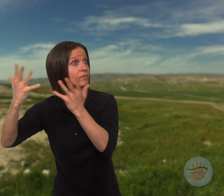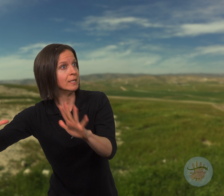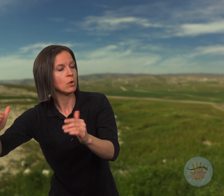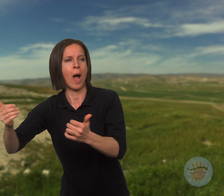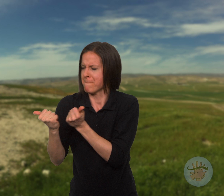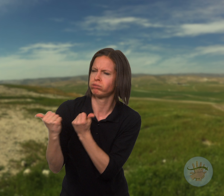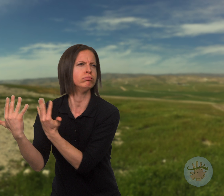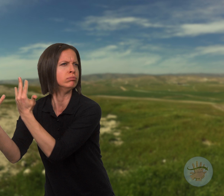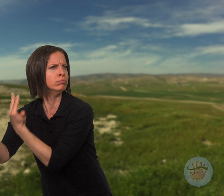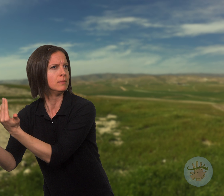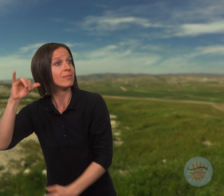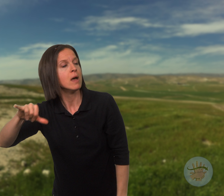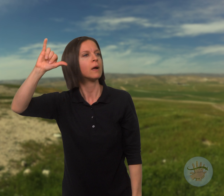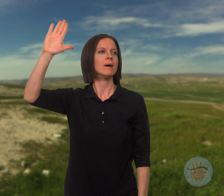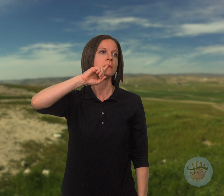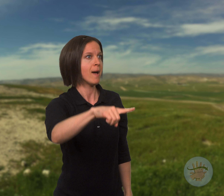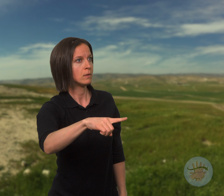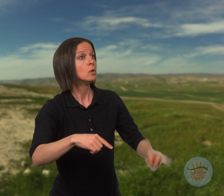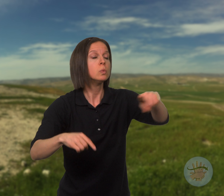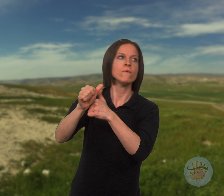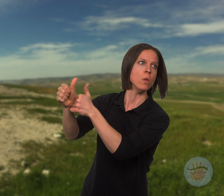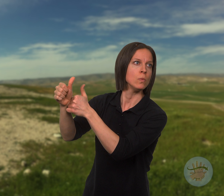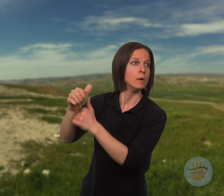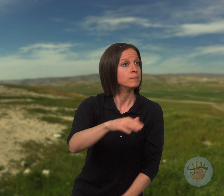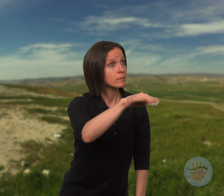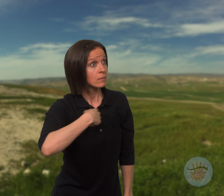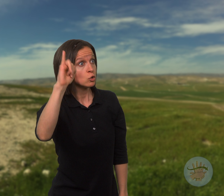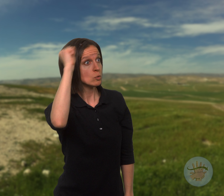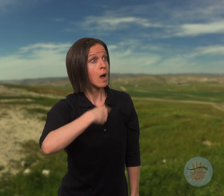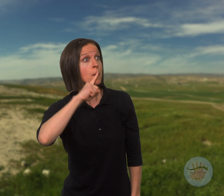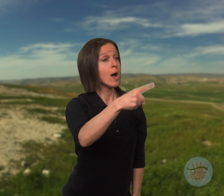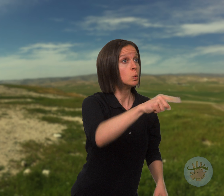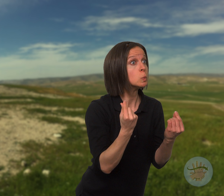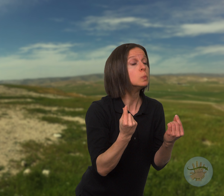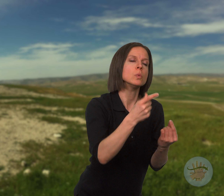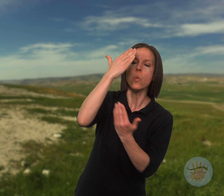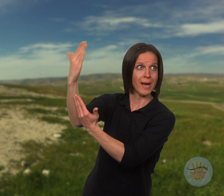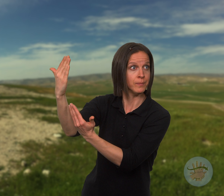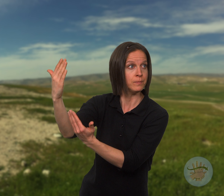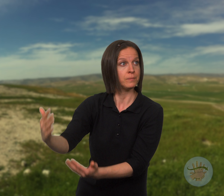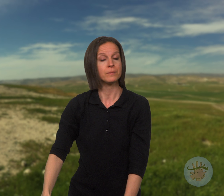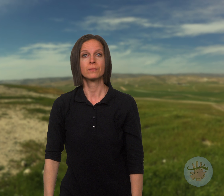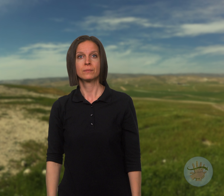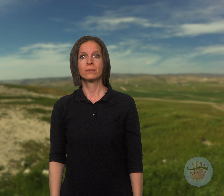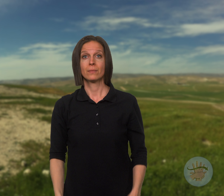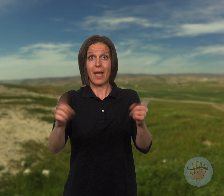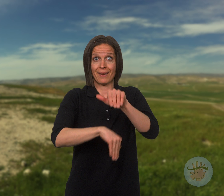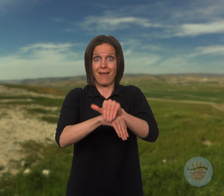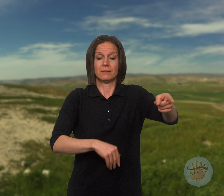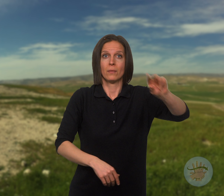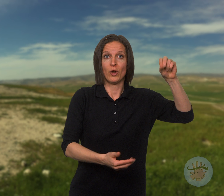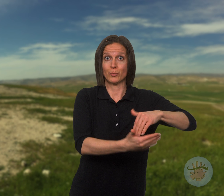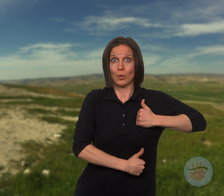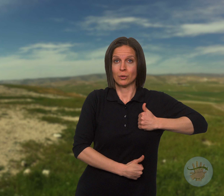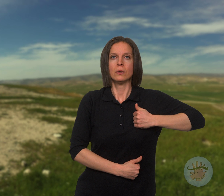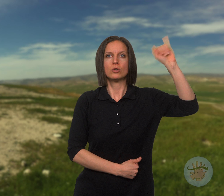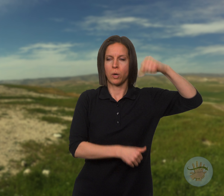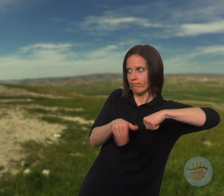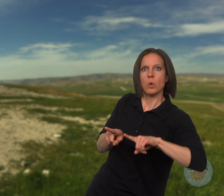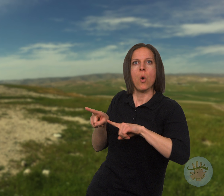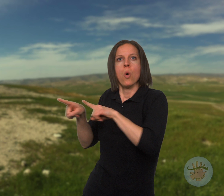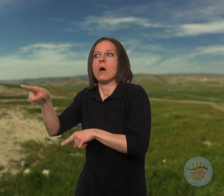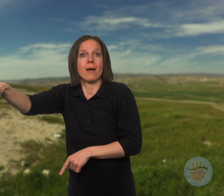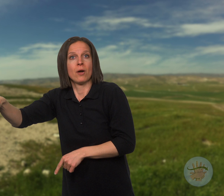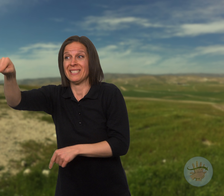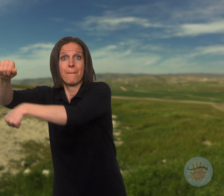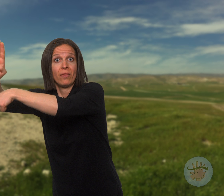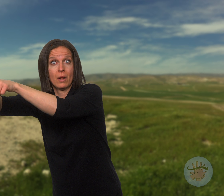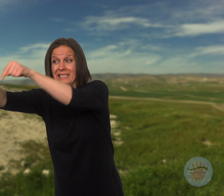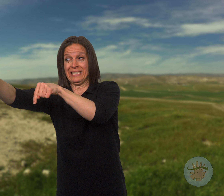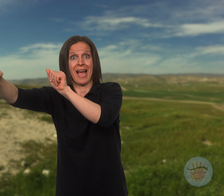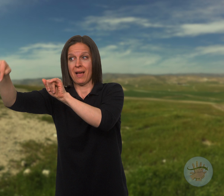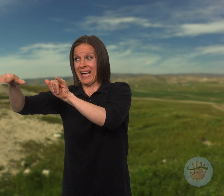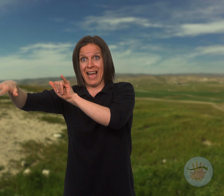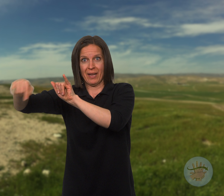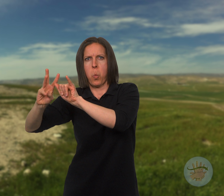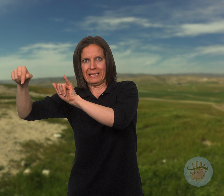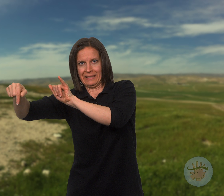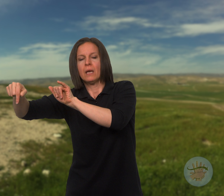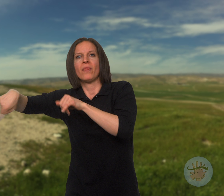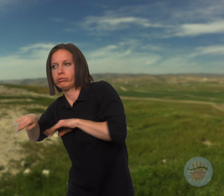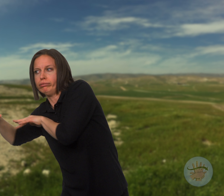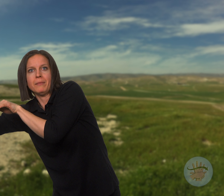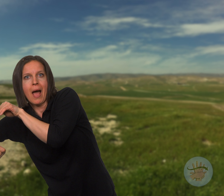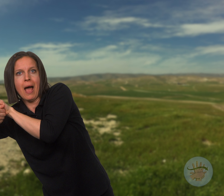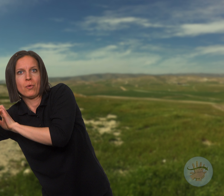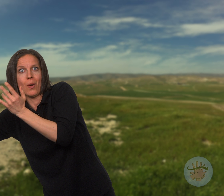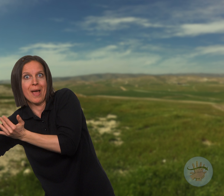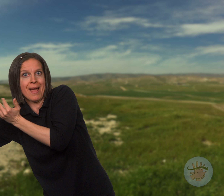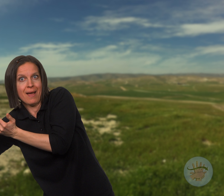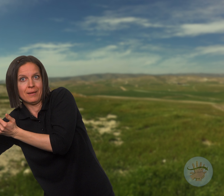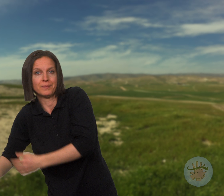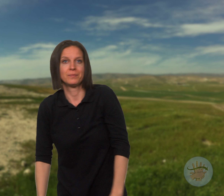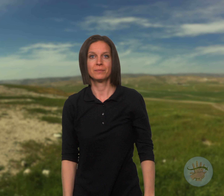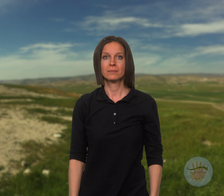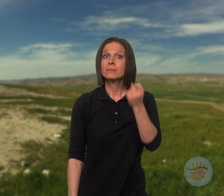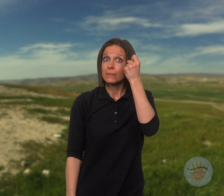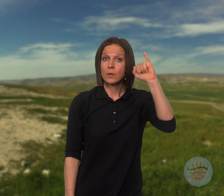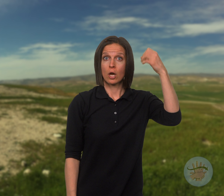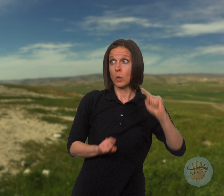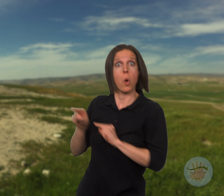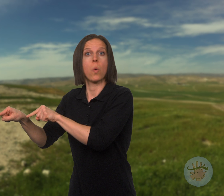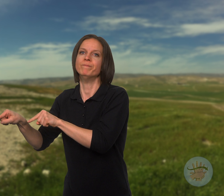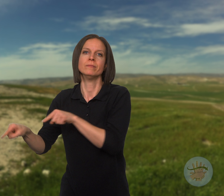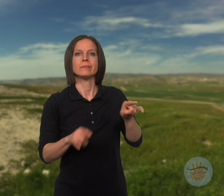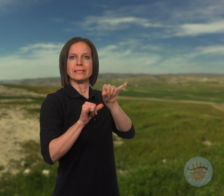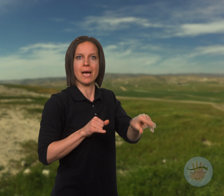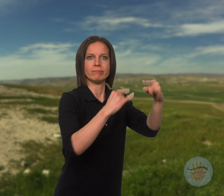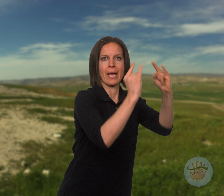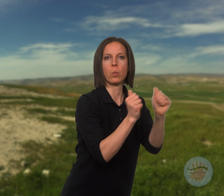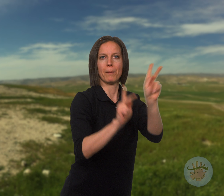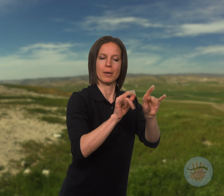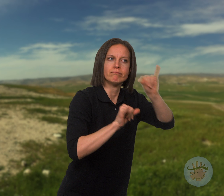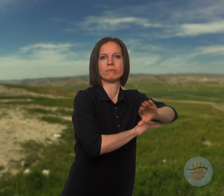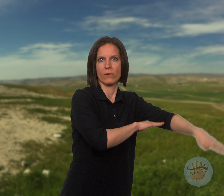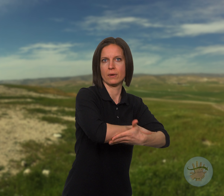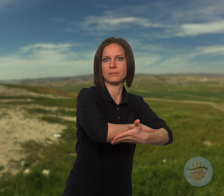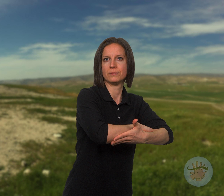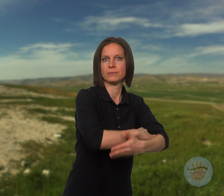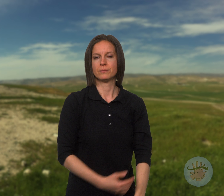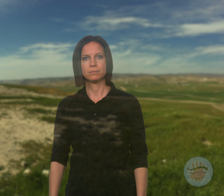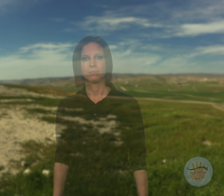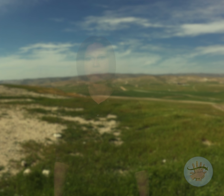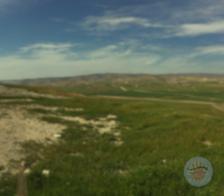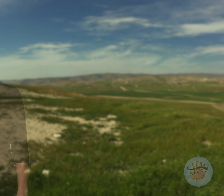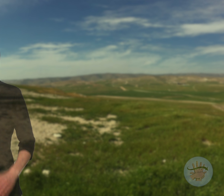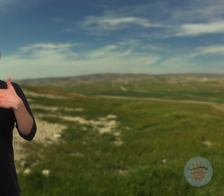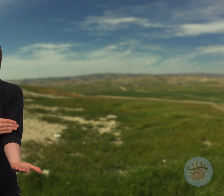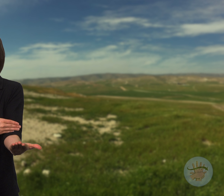And when you have taken the city, set it on fire. Do as the LORD has commanded! See, I have given you orders.” So Joshua sent them out, and they went to the place of ambush and lay in wait between Bethel and Ai, to the west of Ai. But Joshua spent that night among the people.